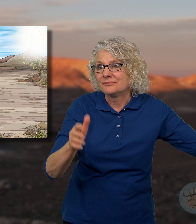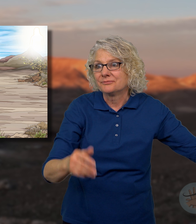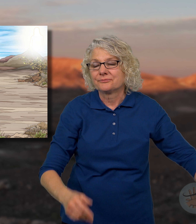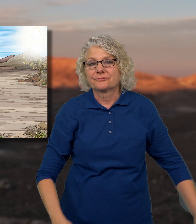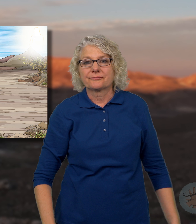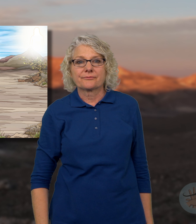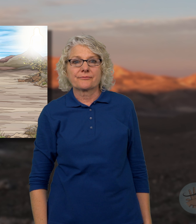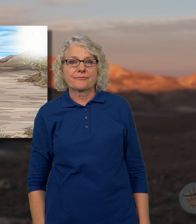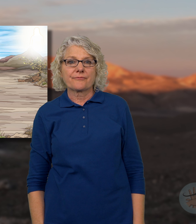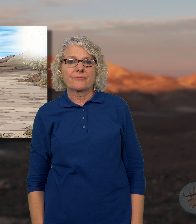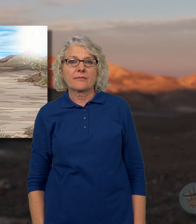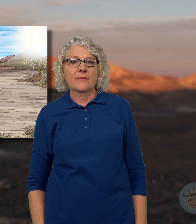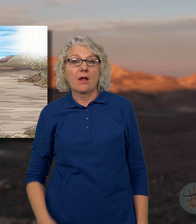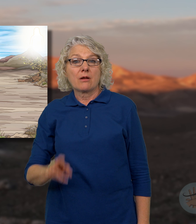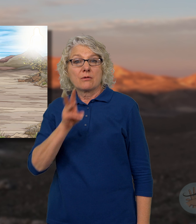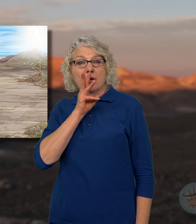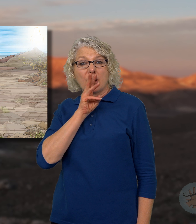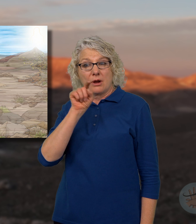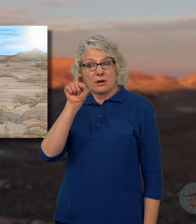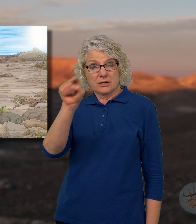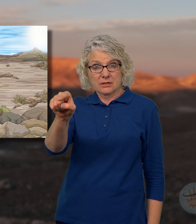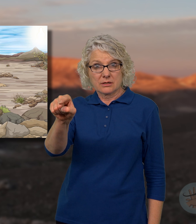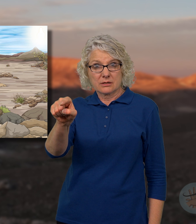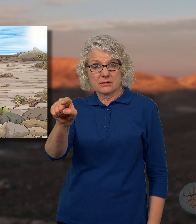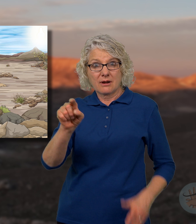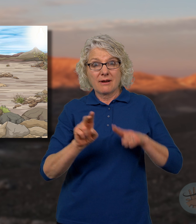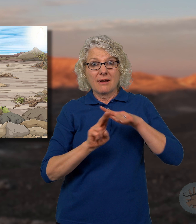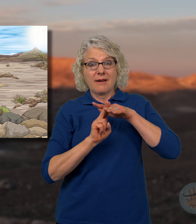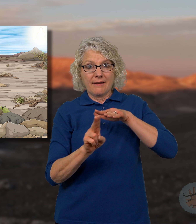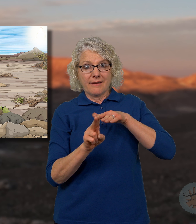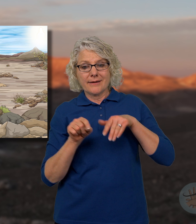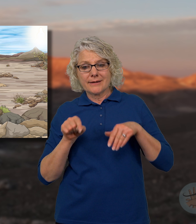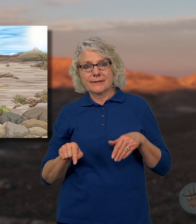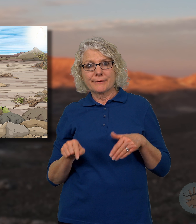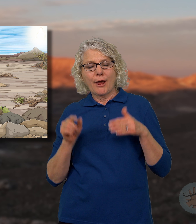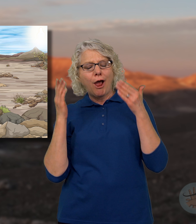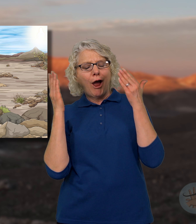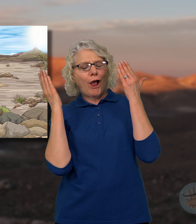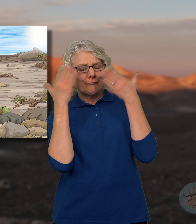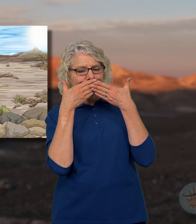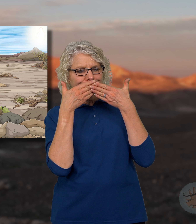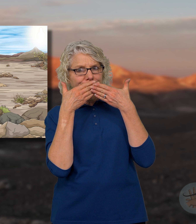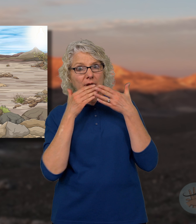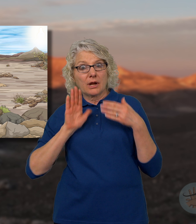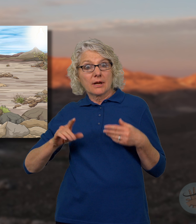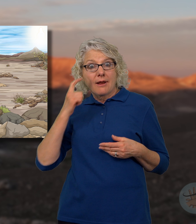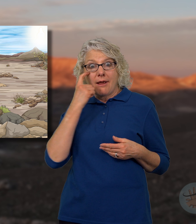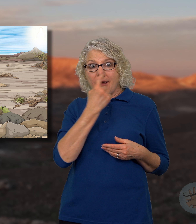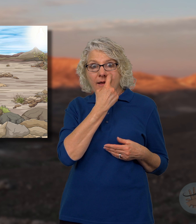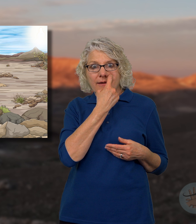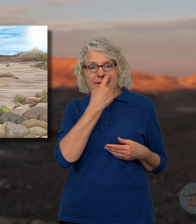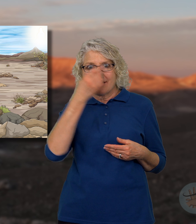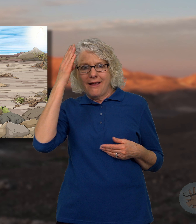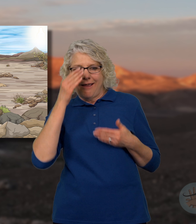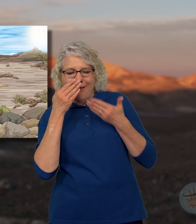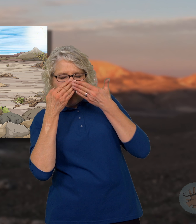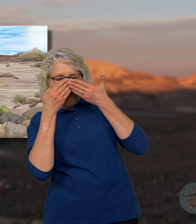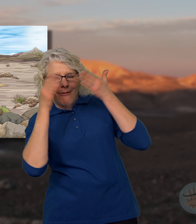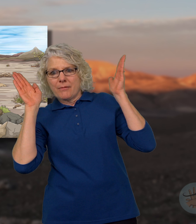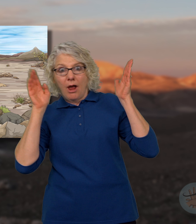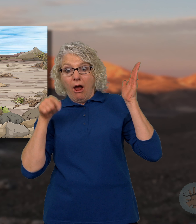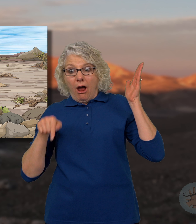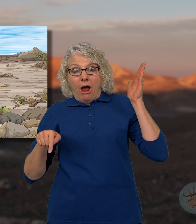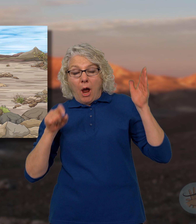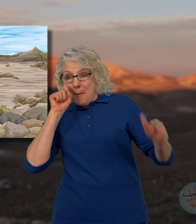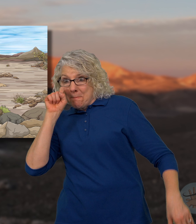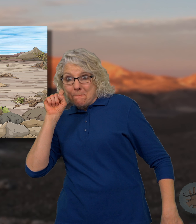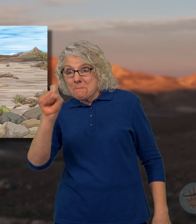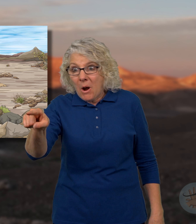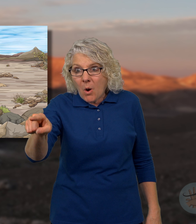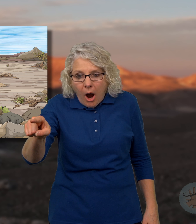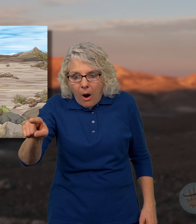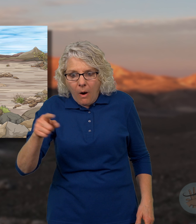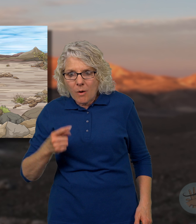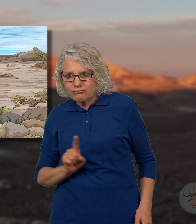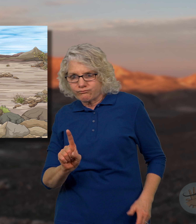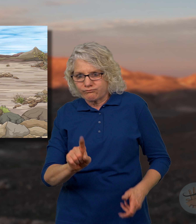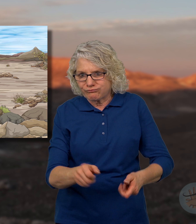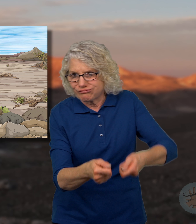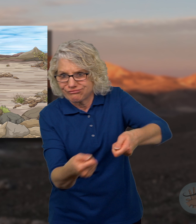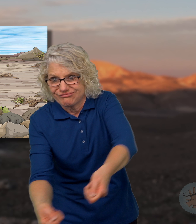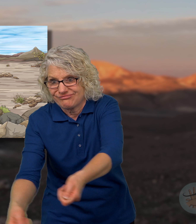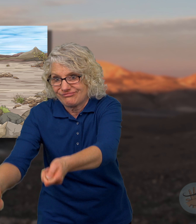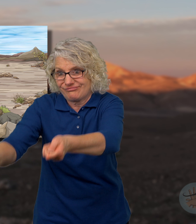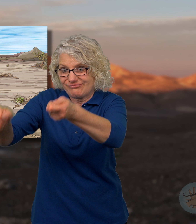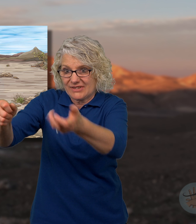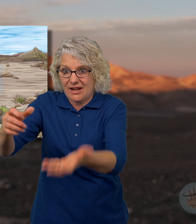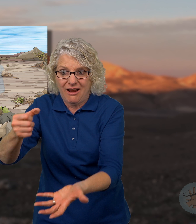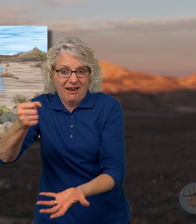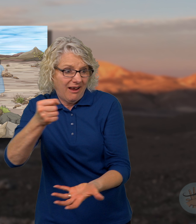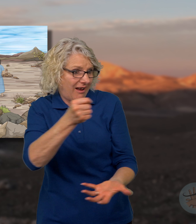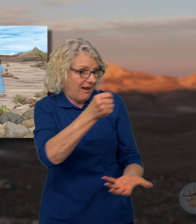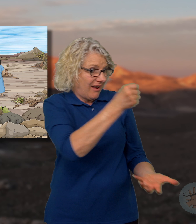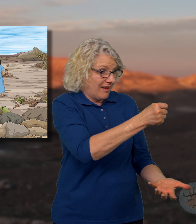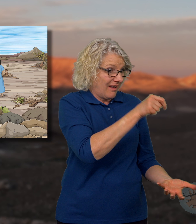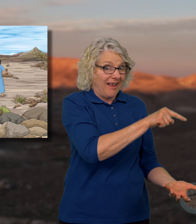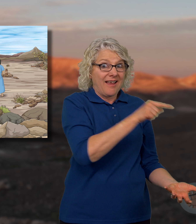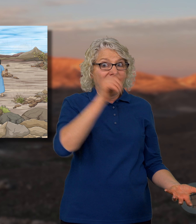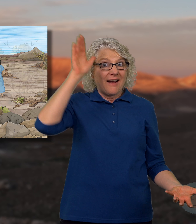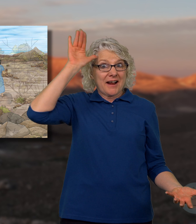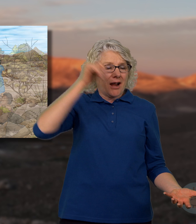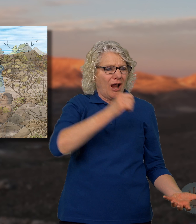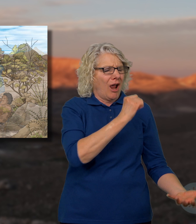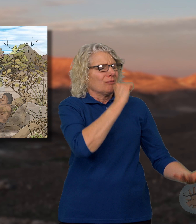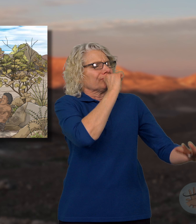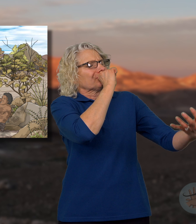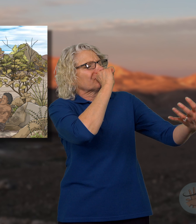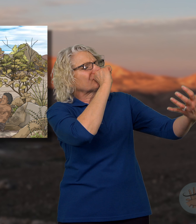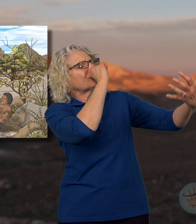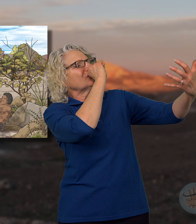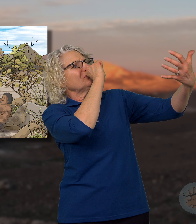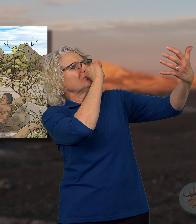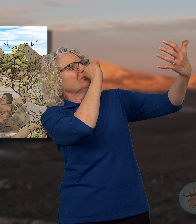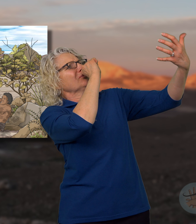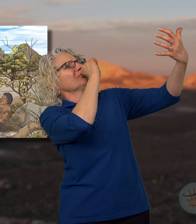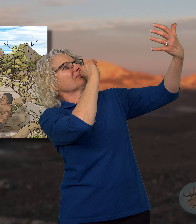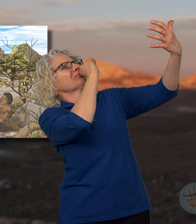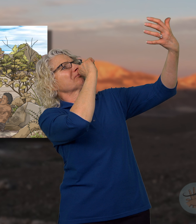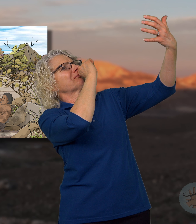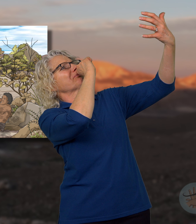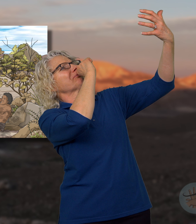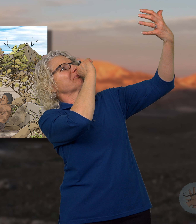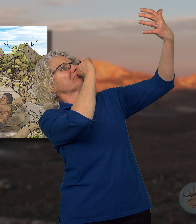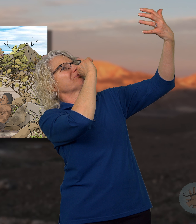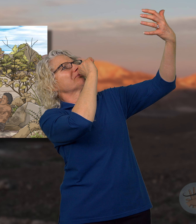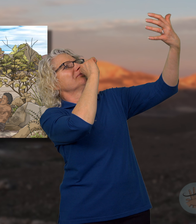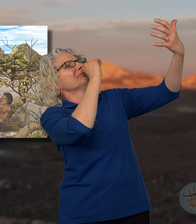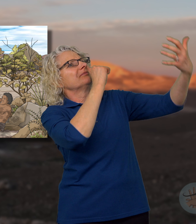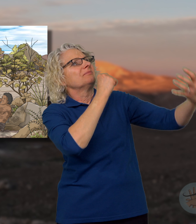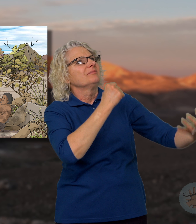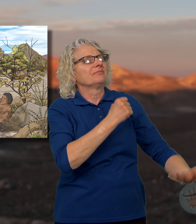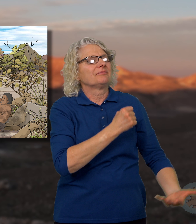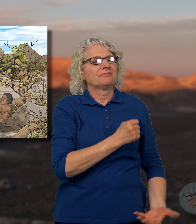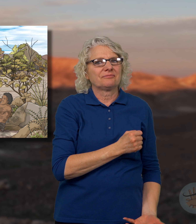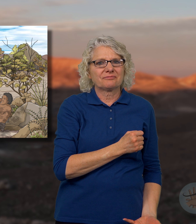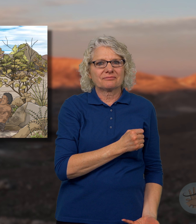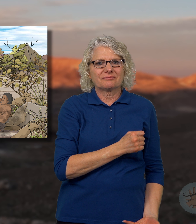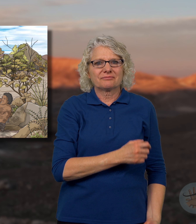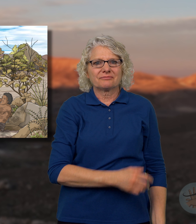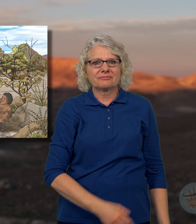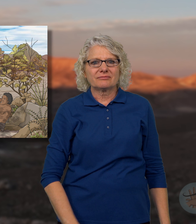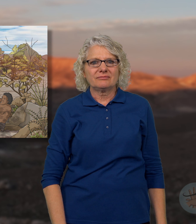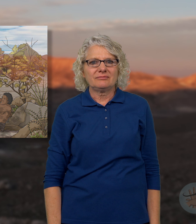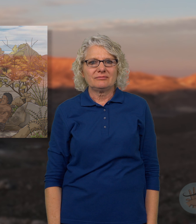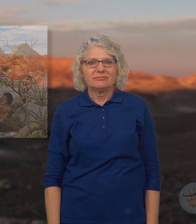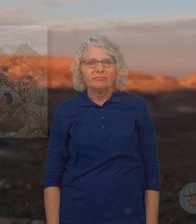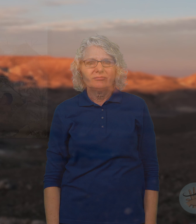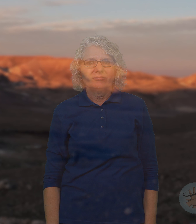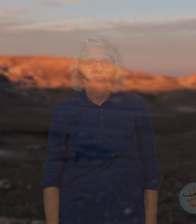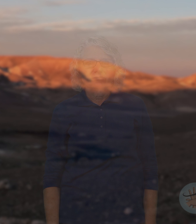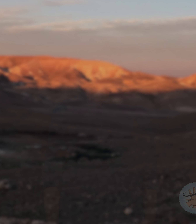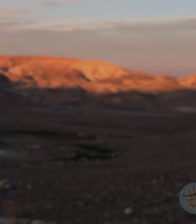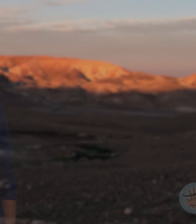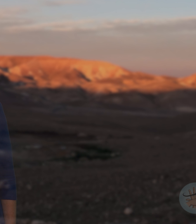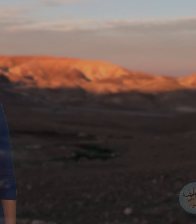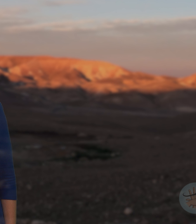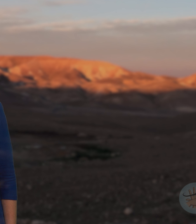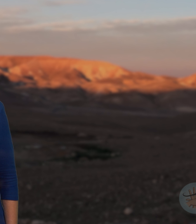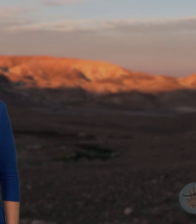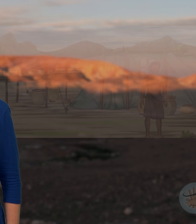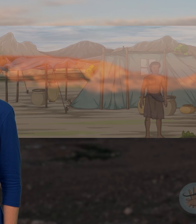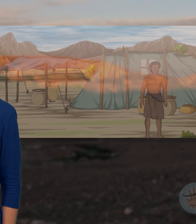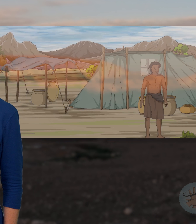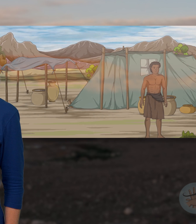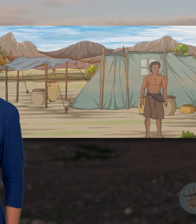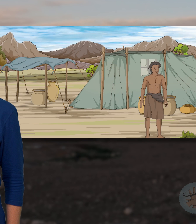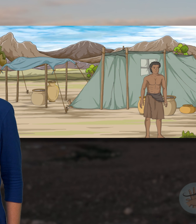Then God opened her eyes, and she saw a well of water. So she went and filled the skin with water and gave the boy a drink.